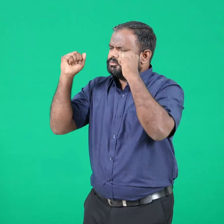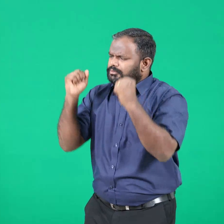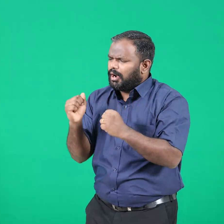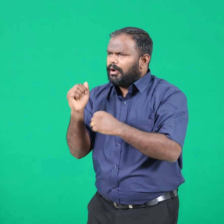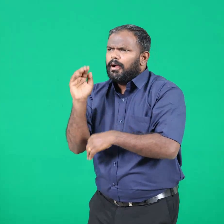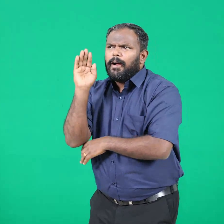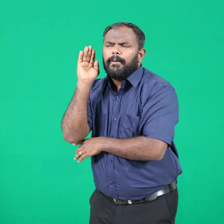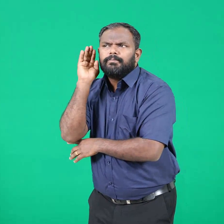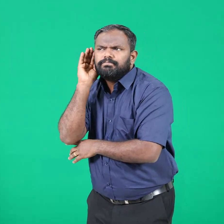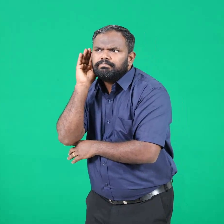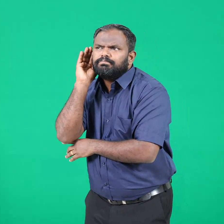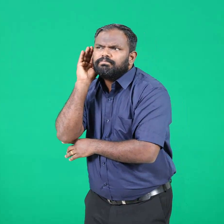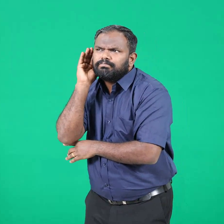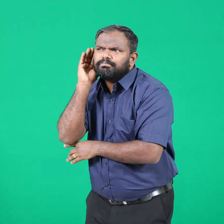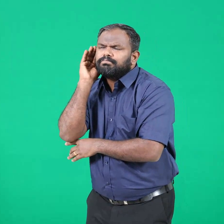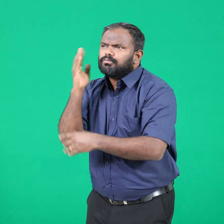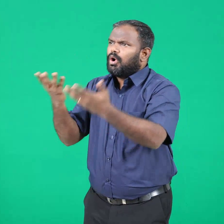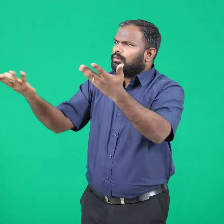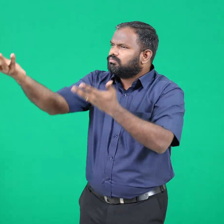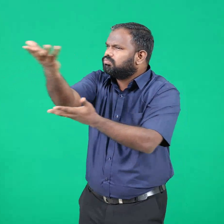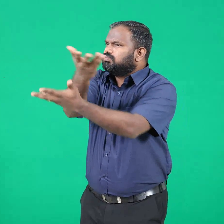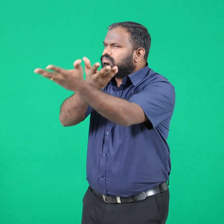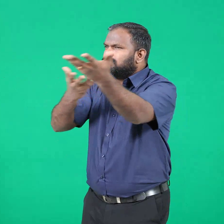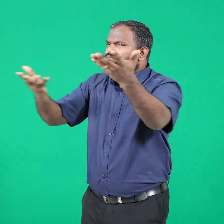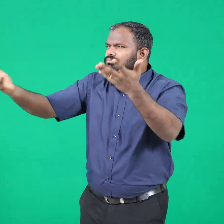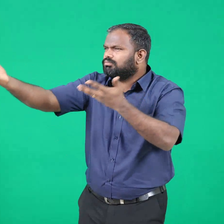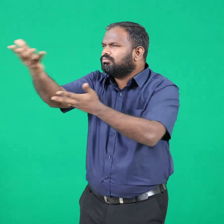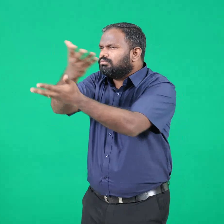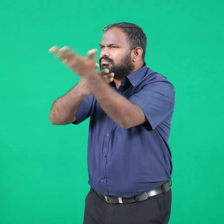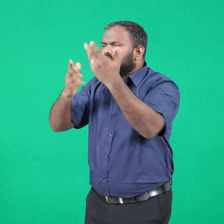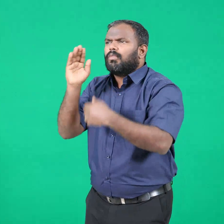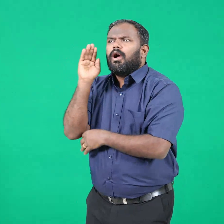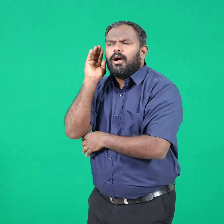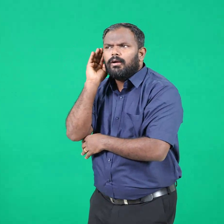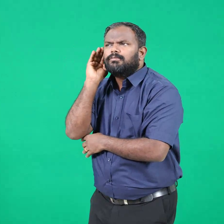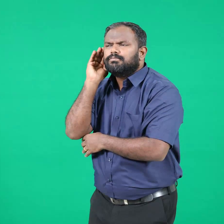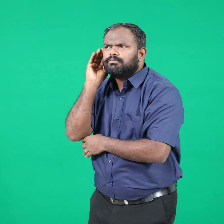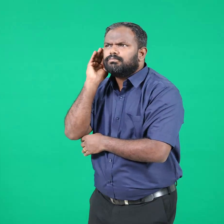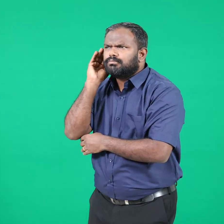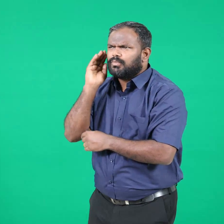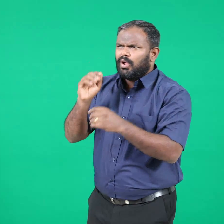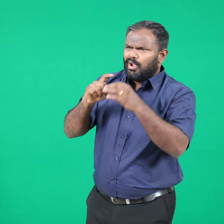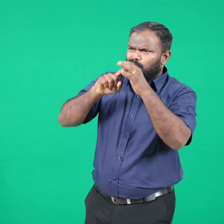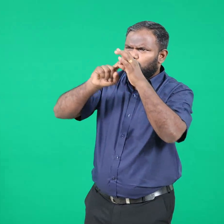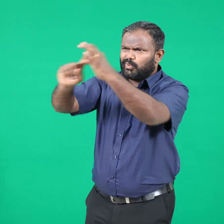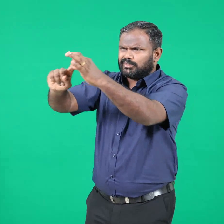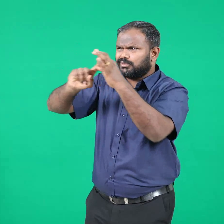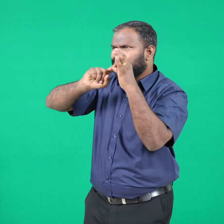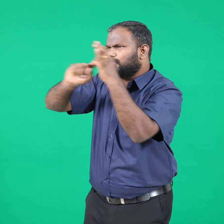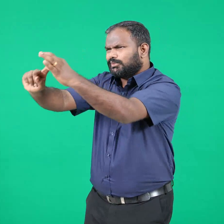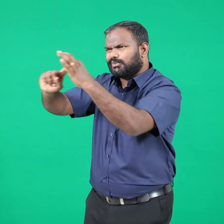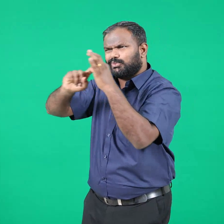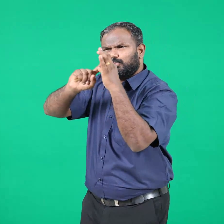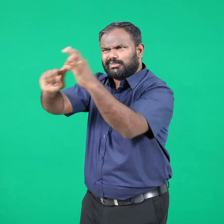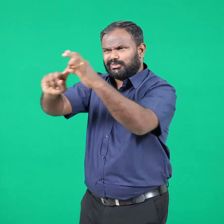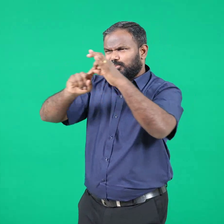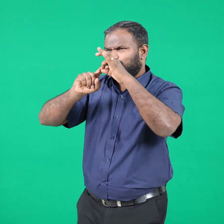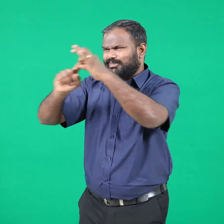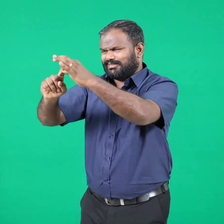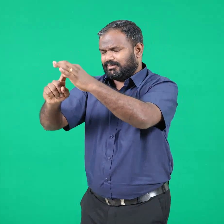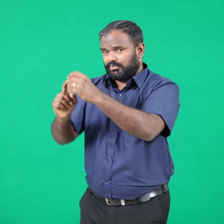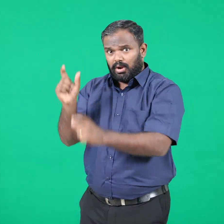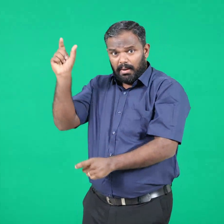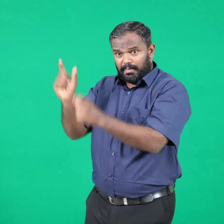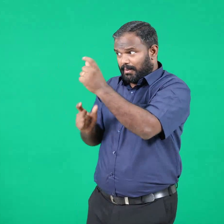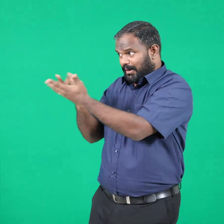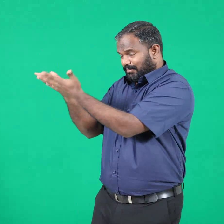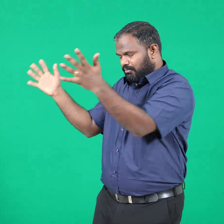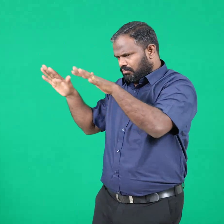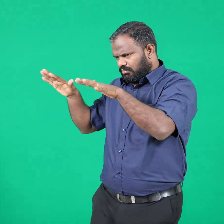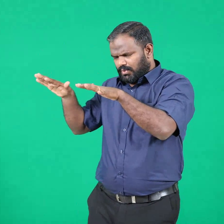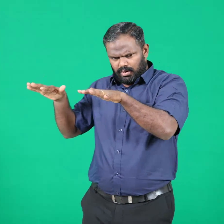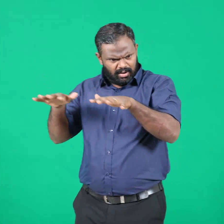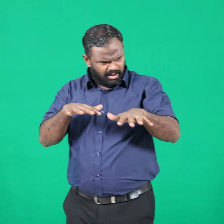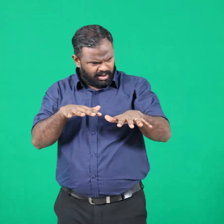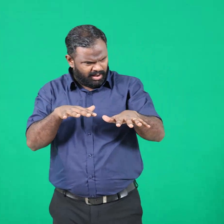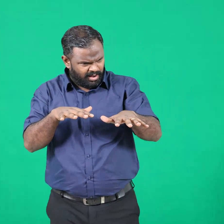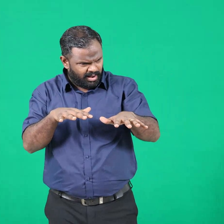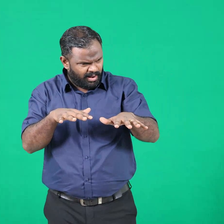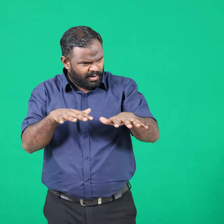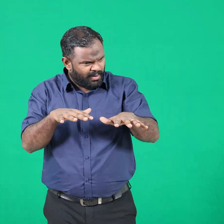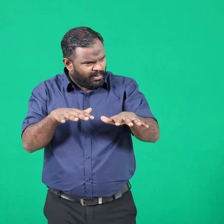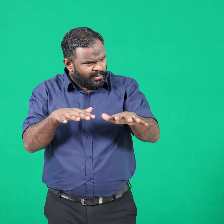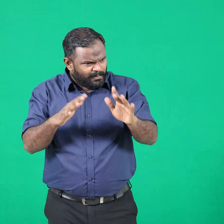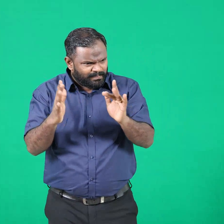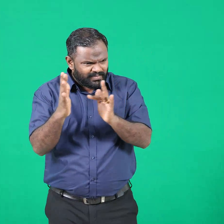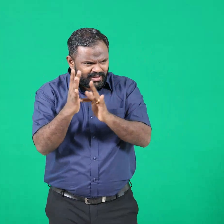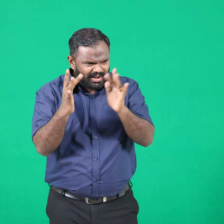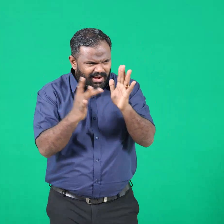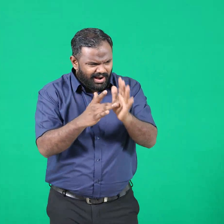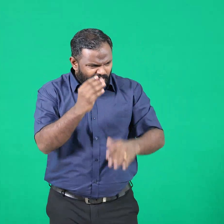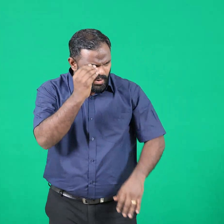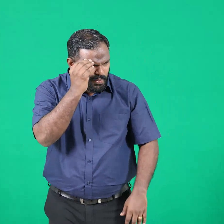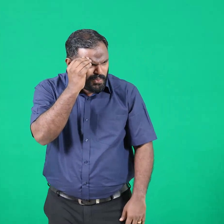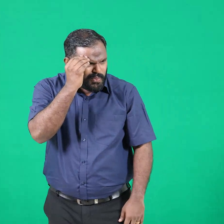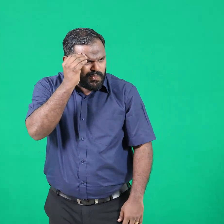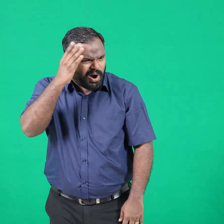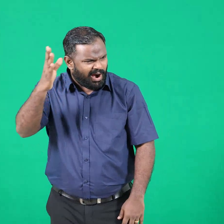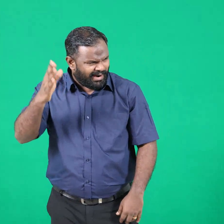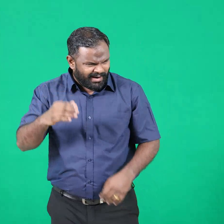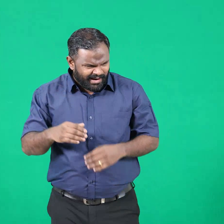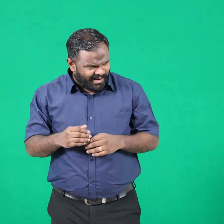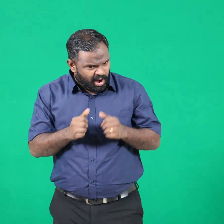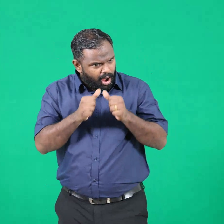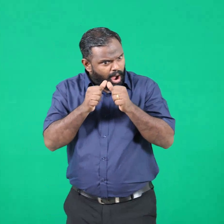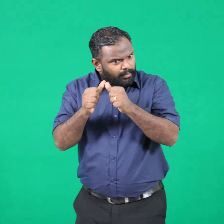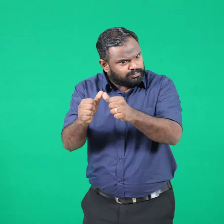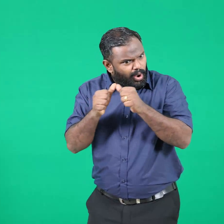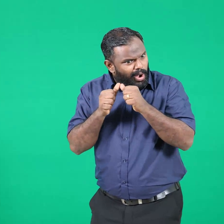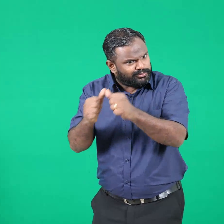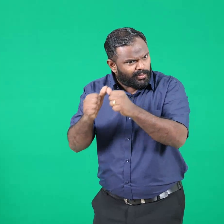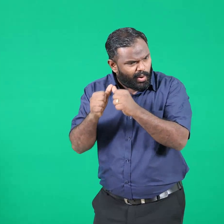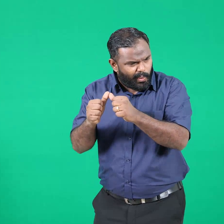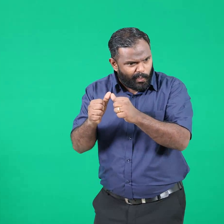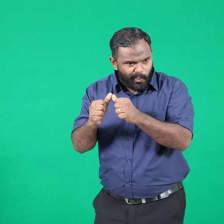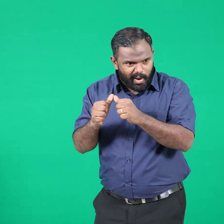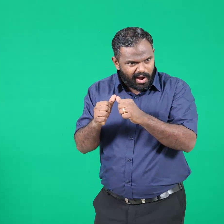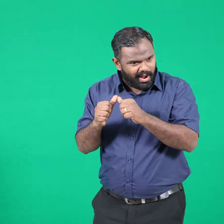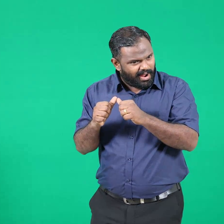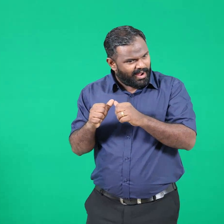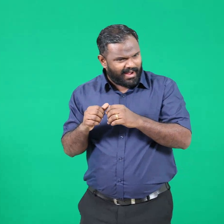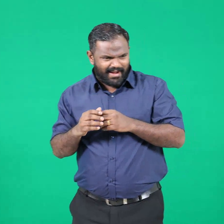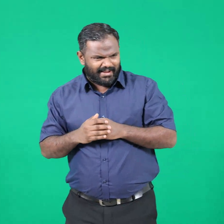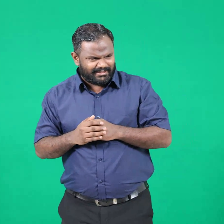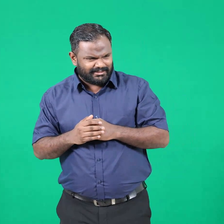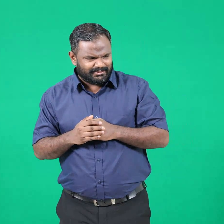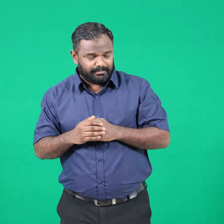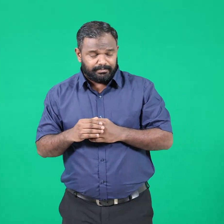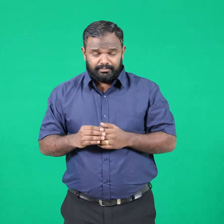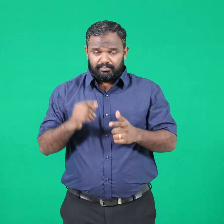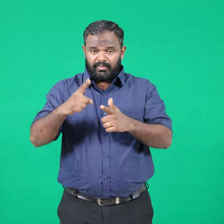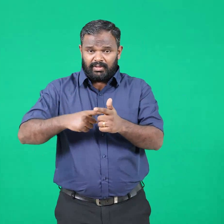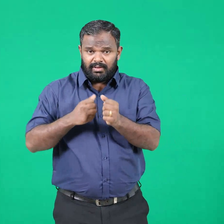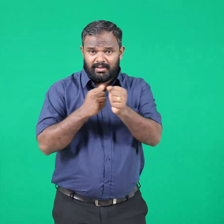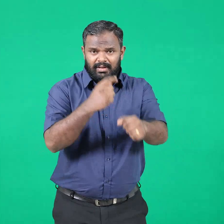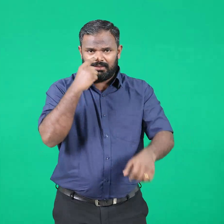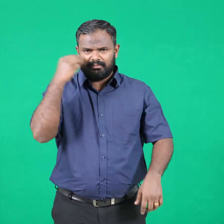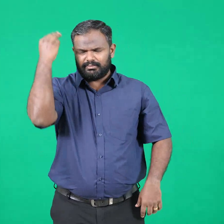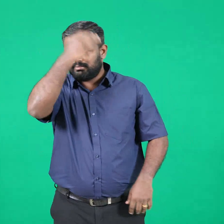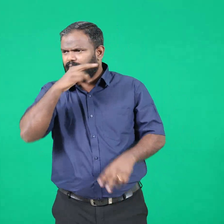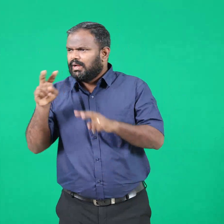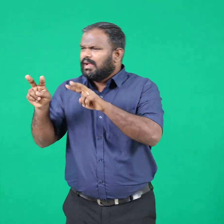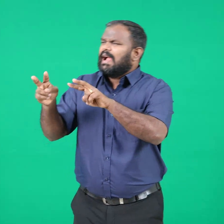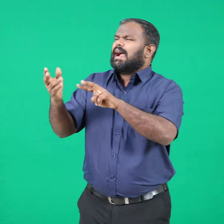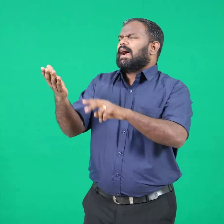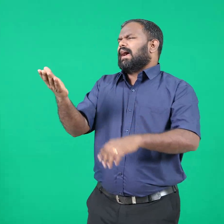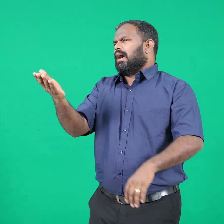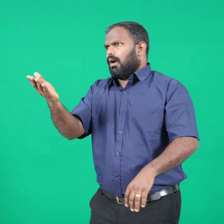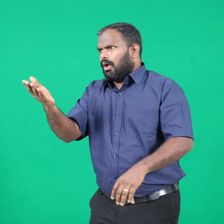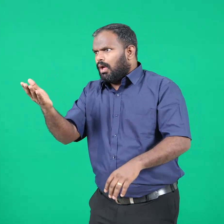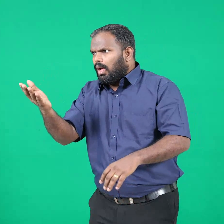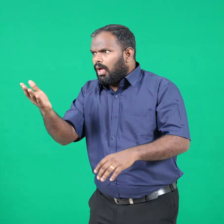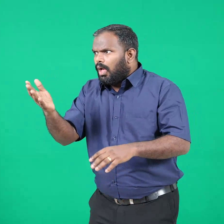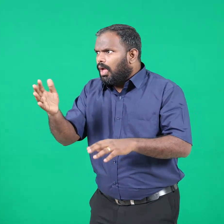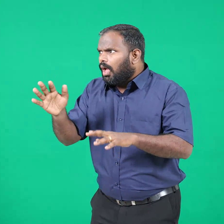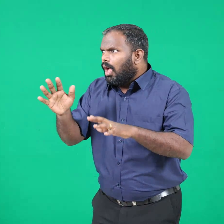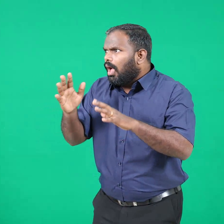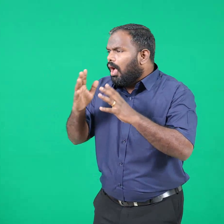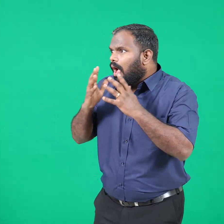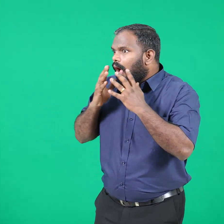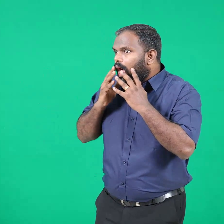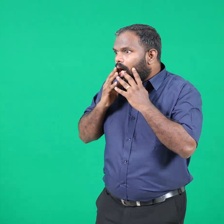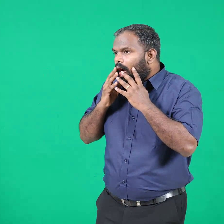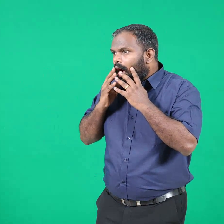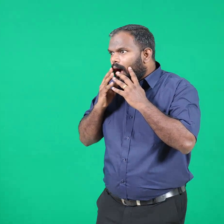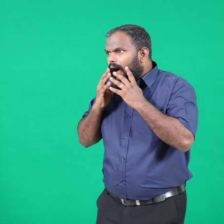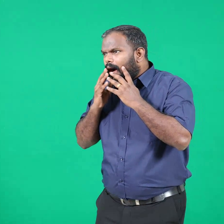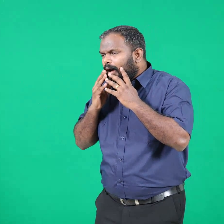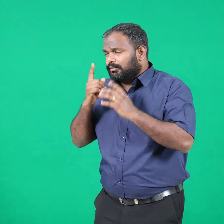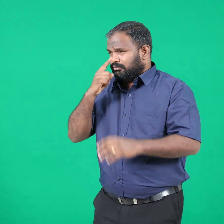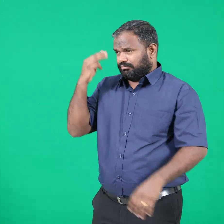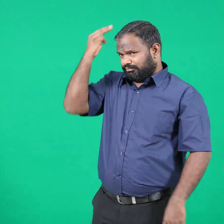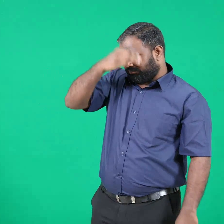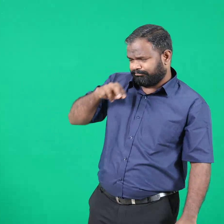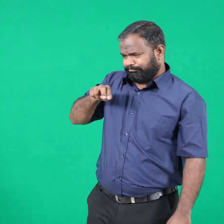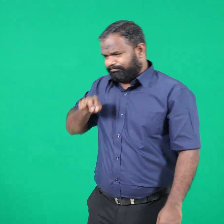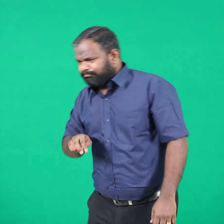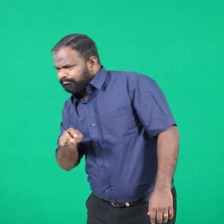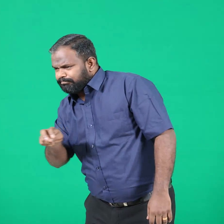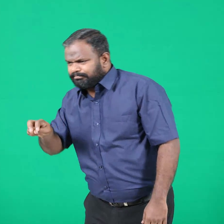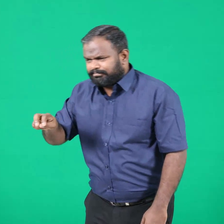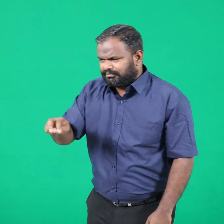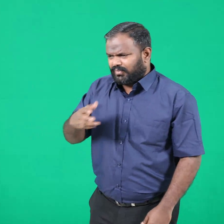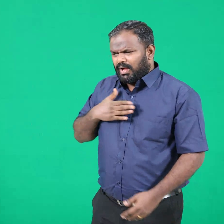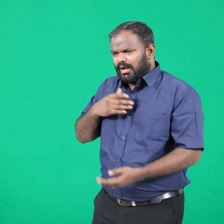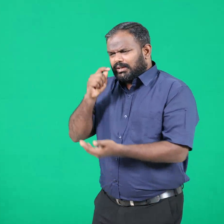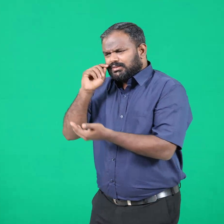And all who heard Him were astounded at His understanding and His answers. When His parents saw Him, they were astonished.